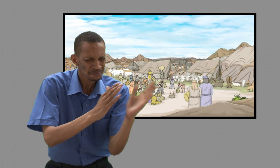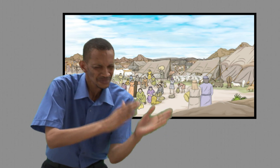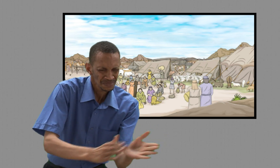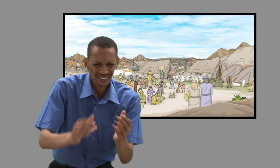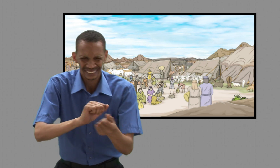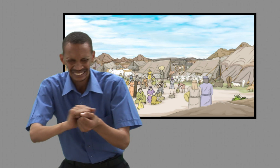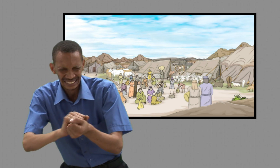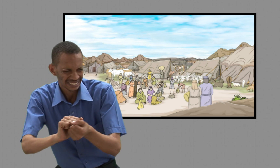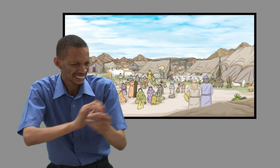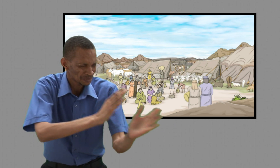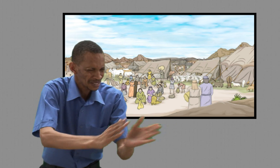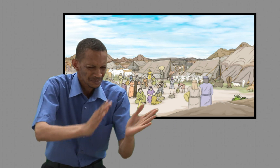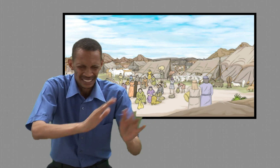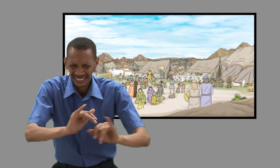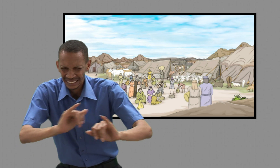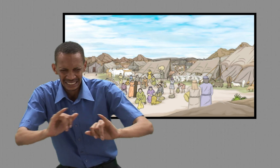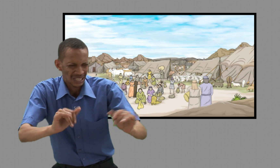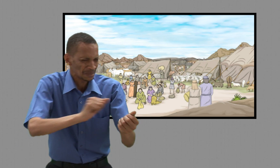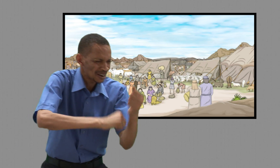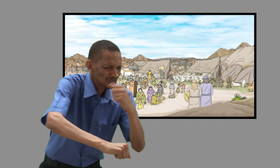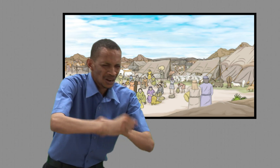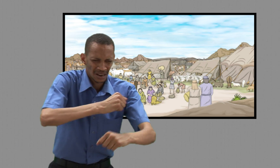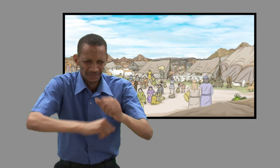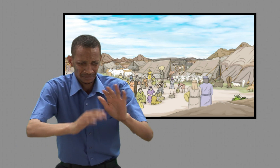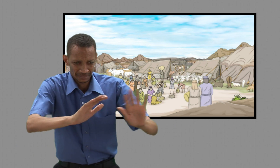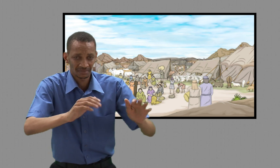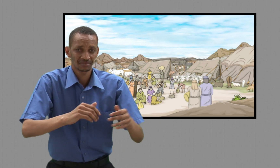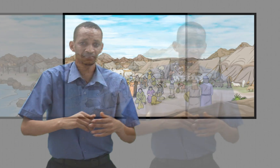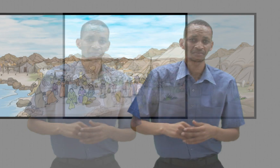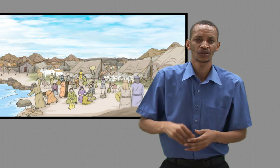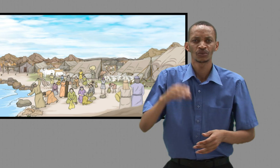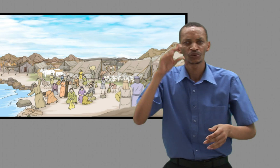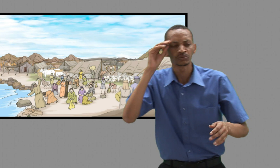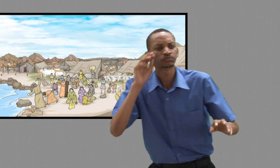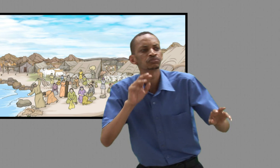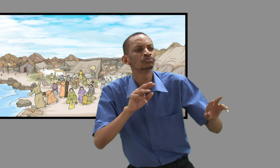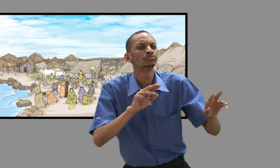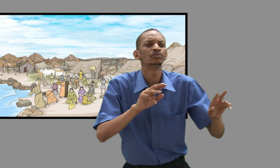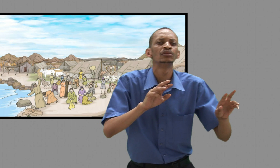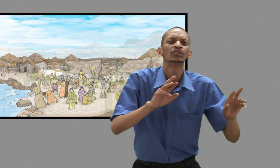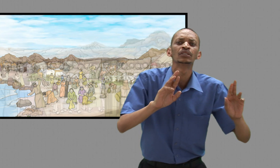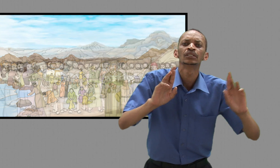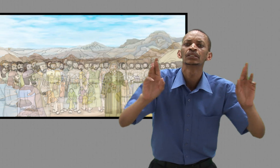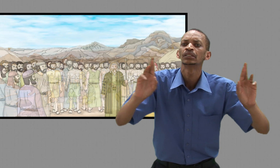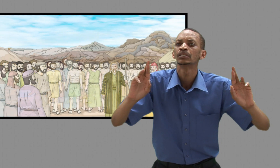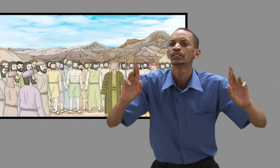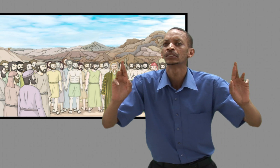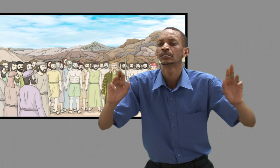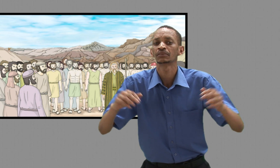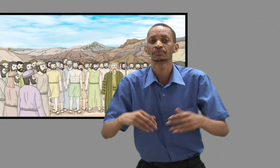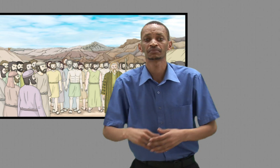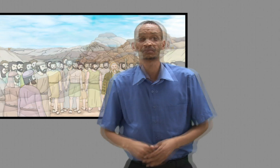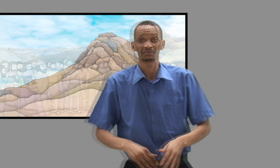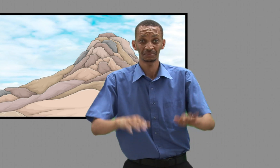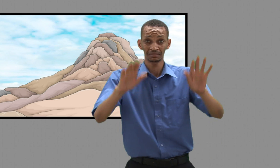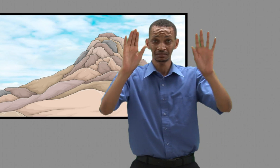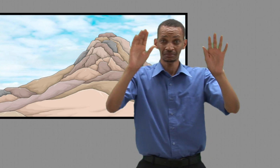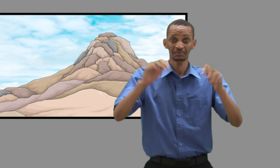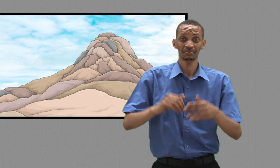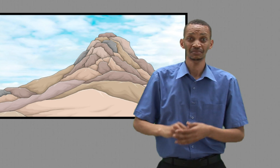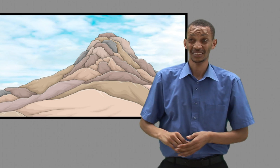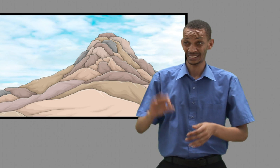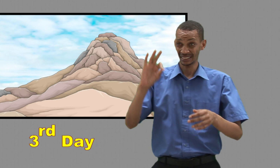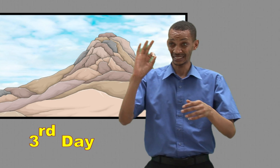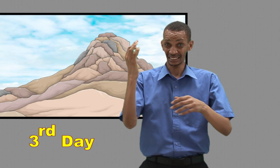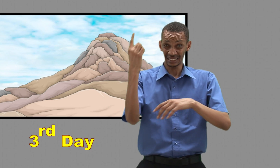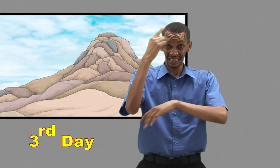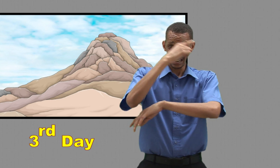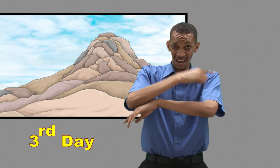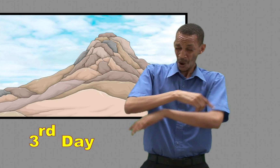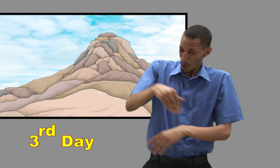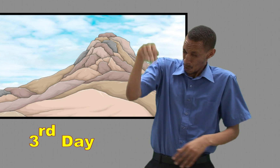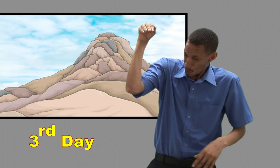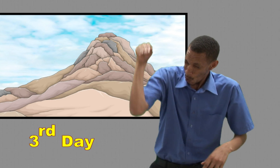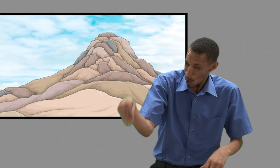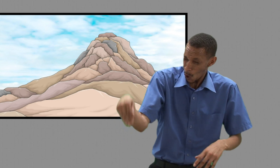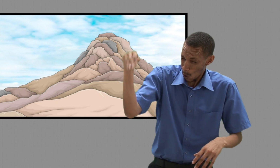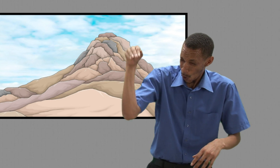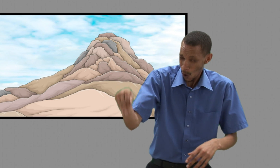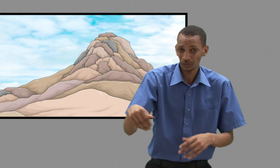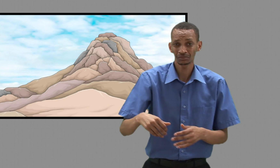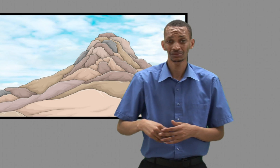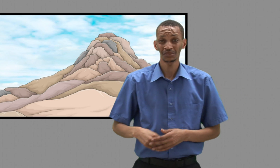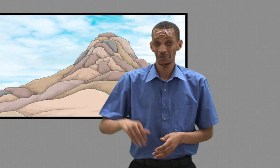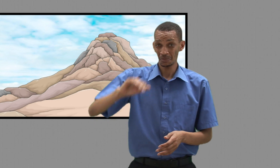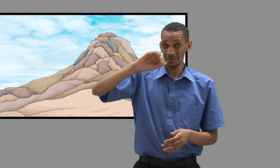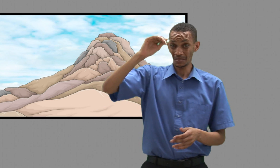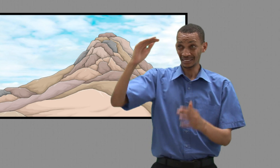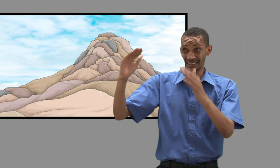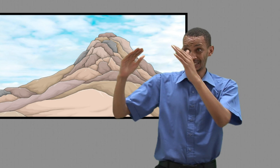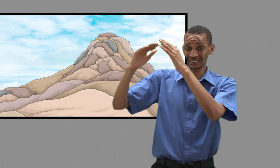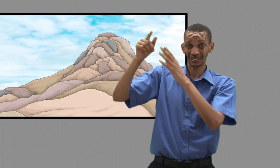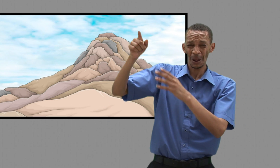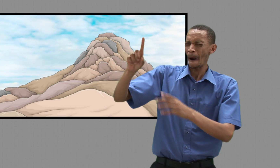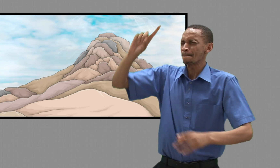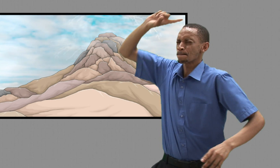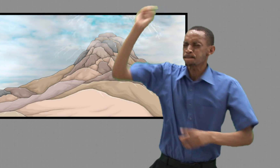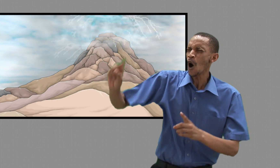“Do not draw near to a woman.”